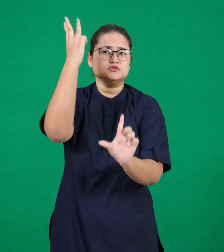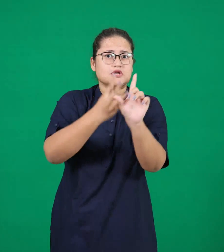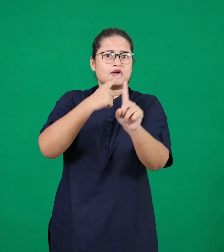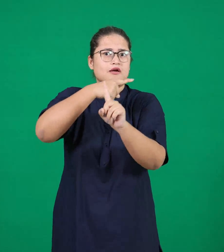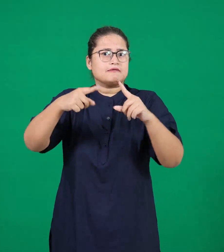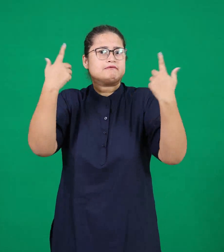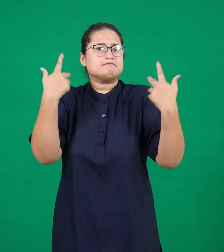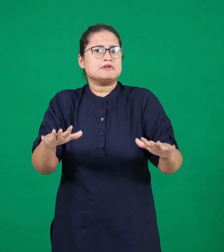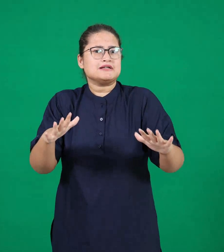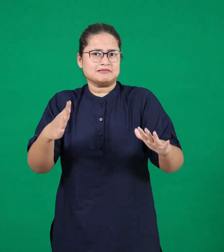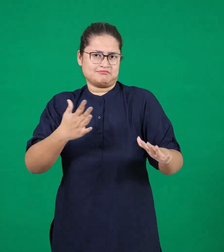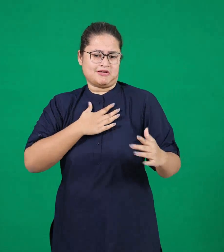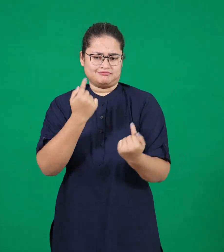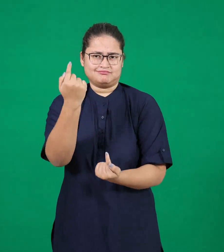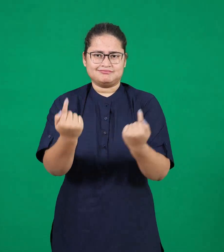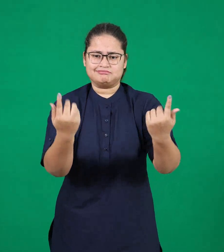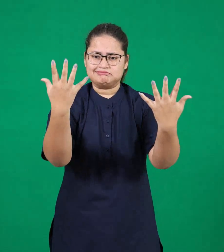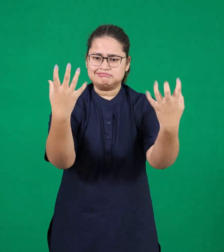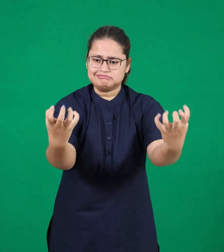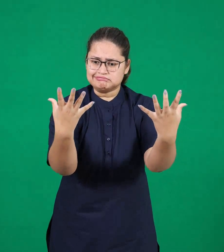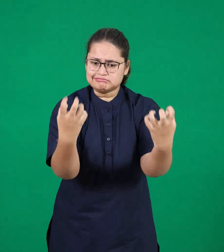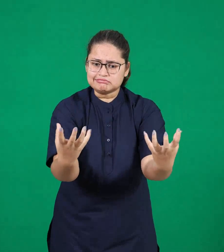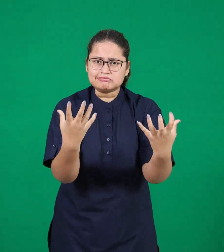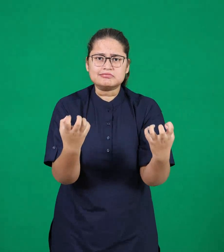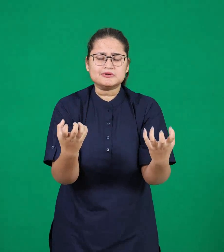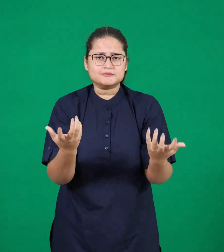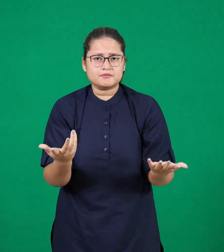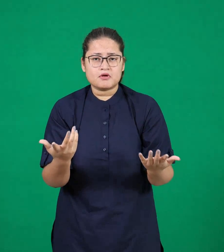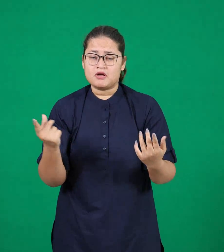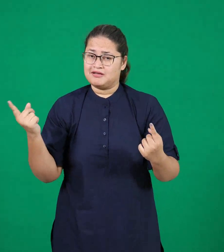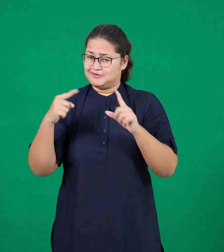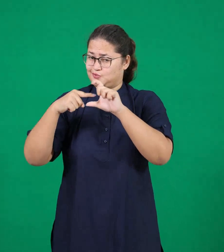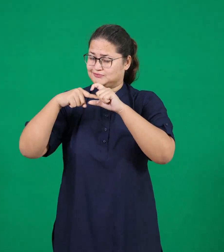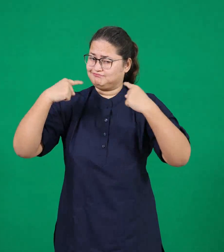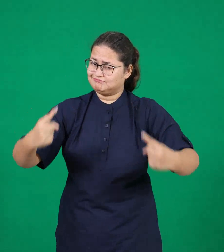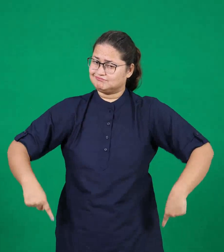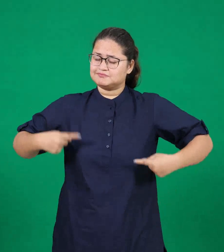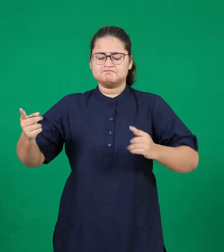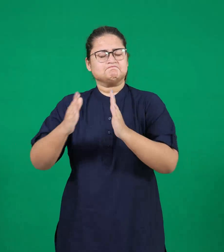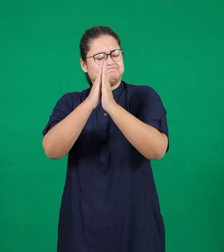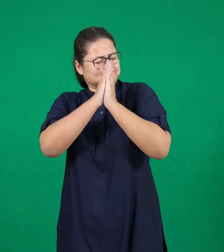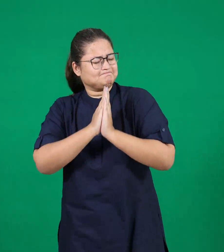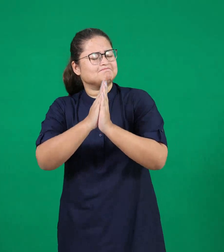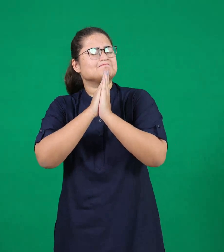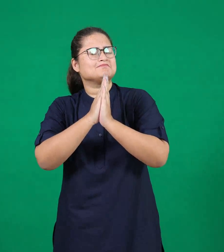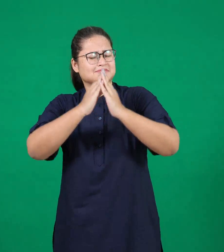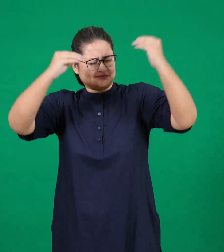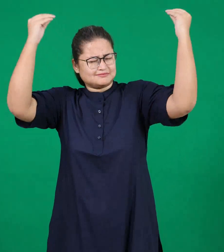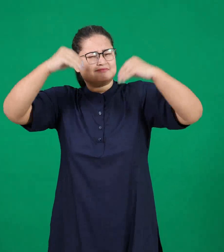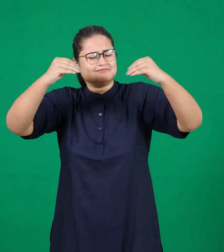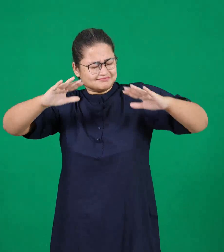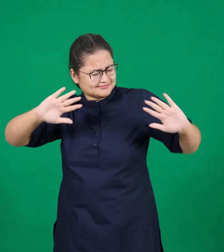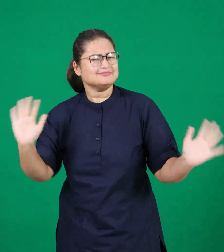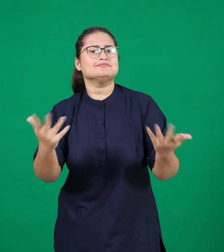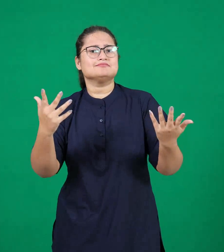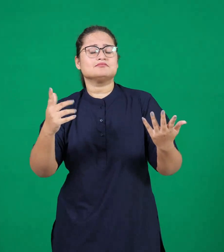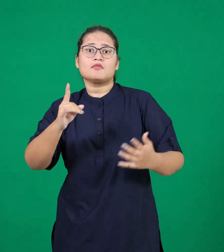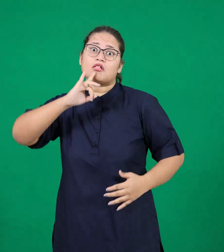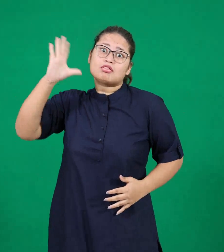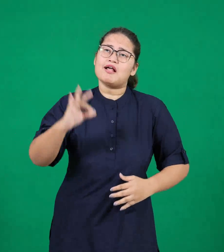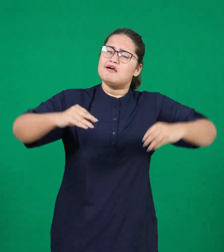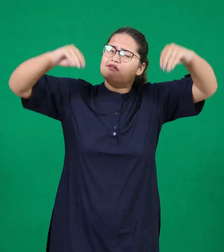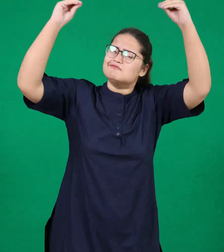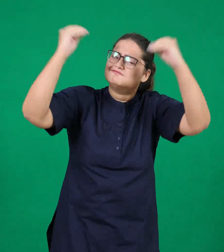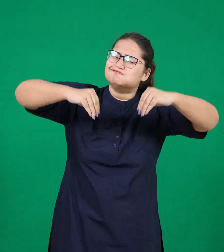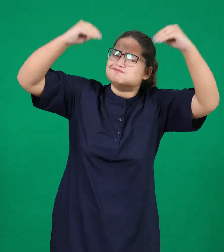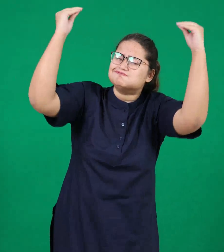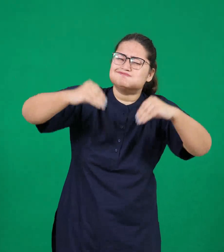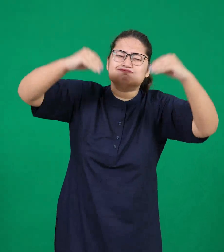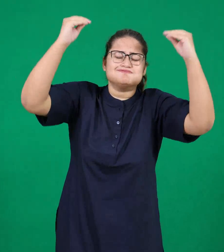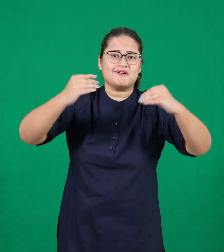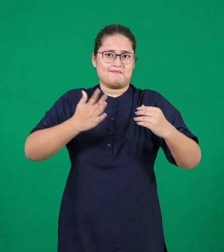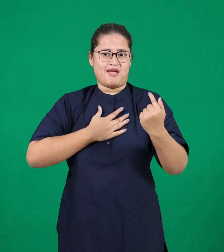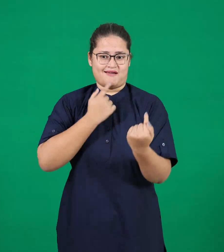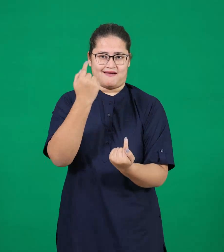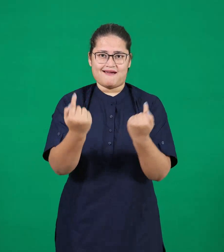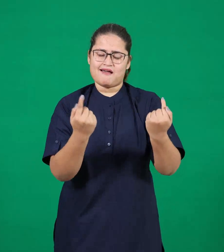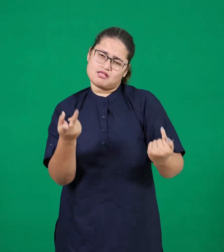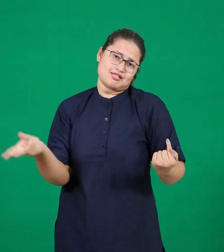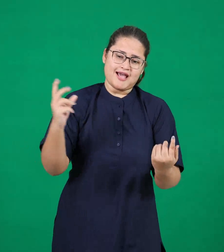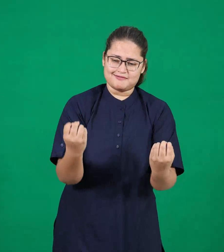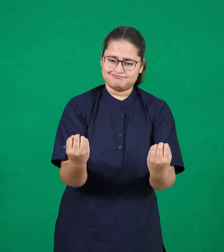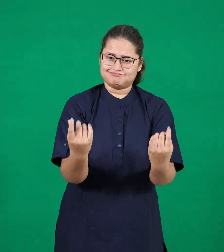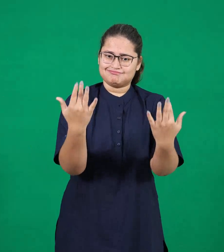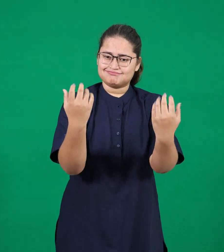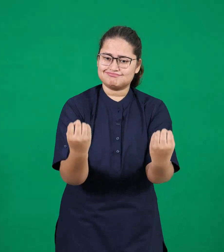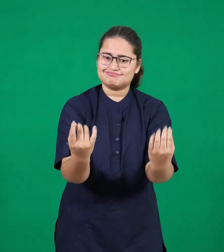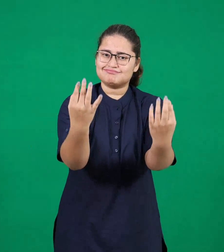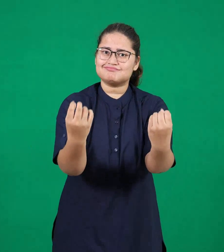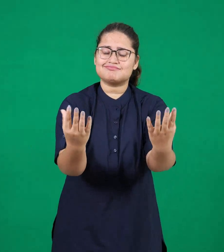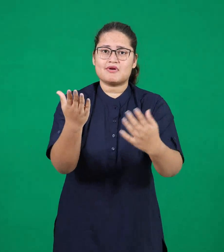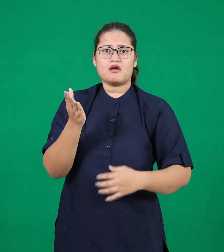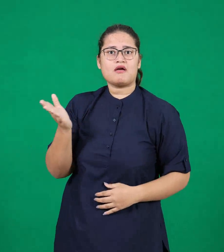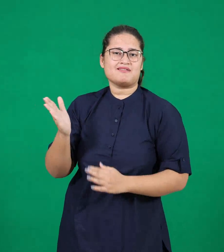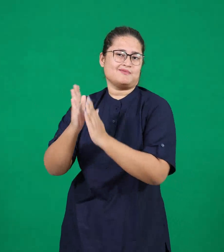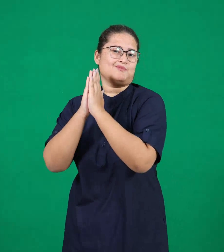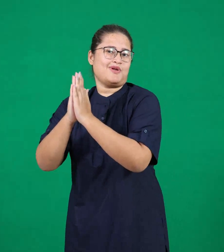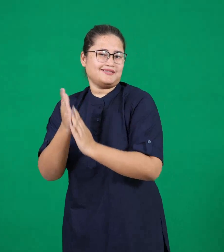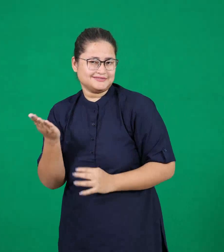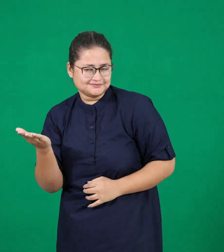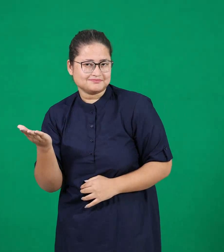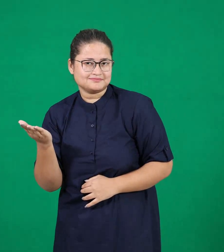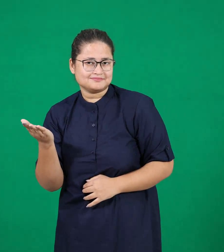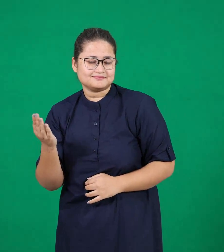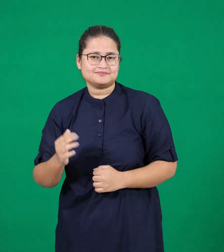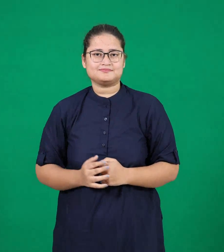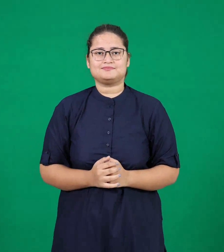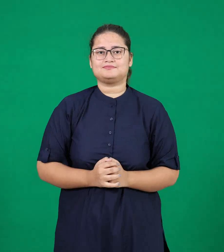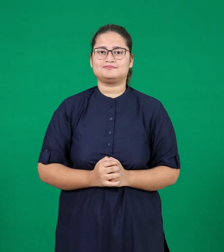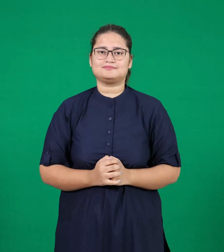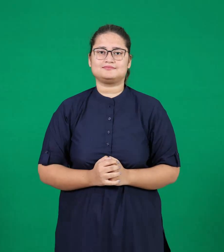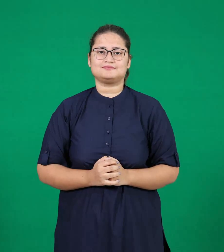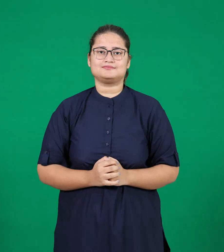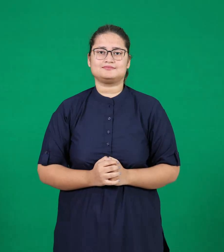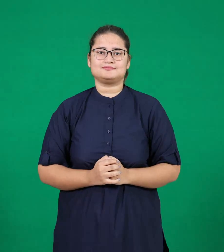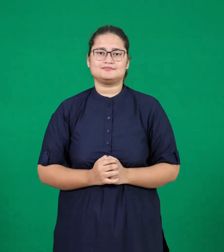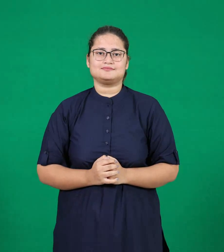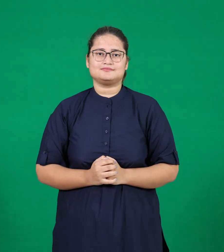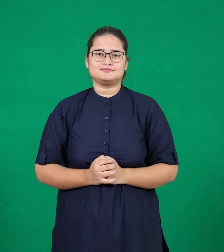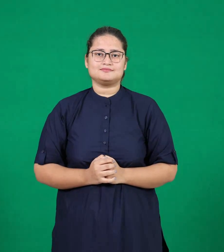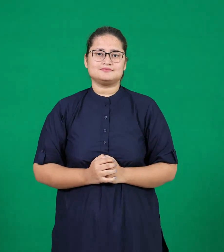Again he prayed, and the heavens gave rain, and the earth yielded its crops.